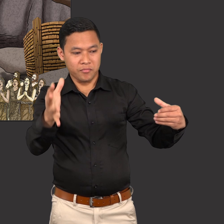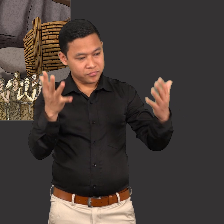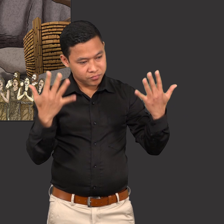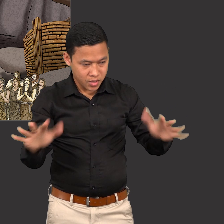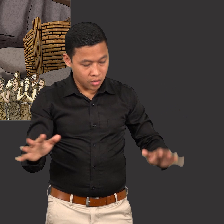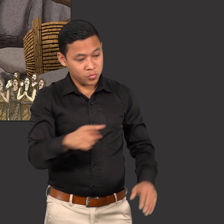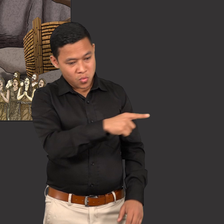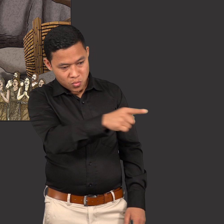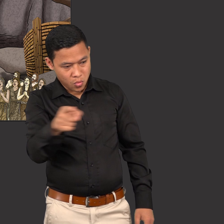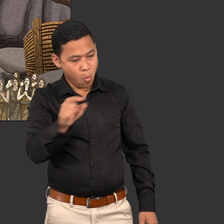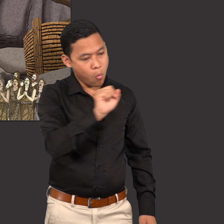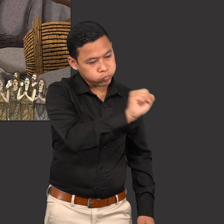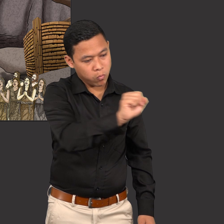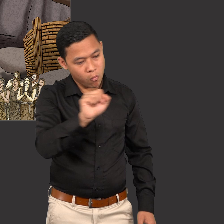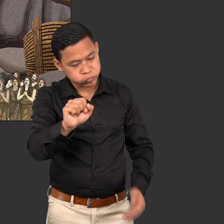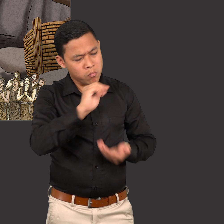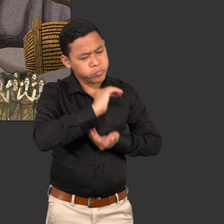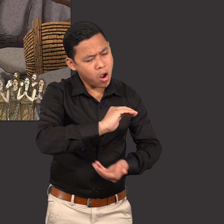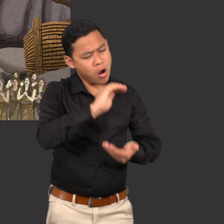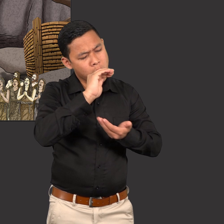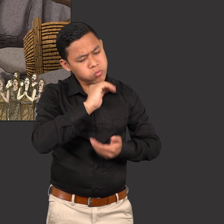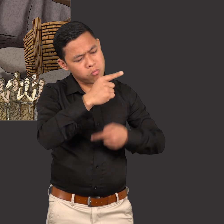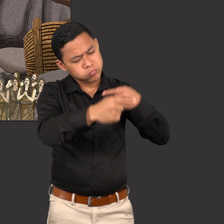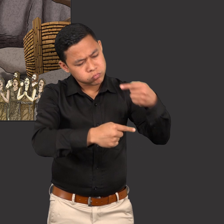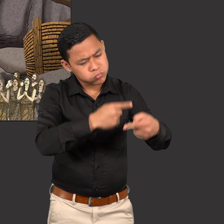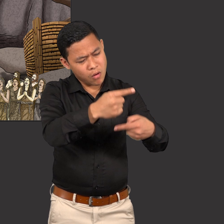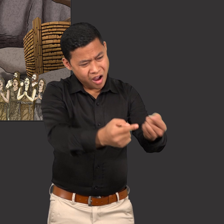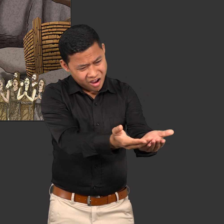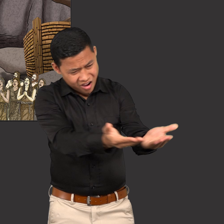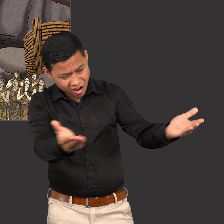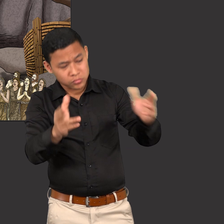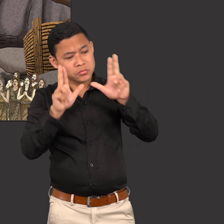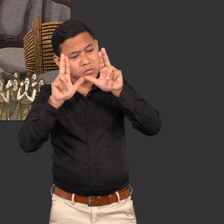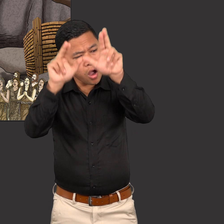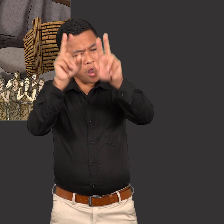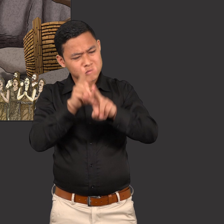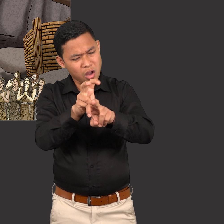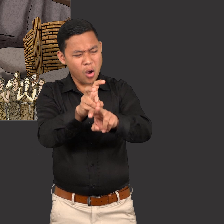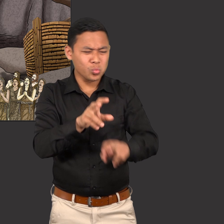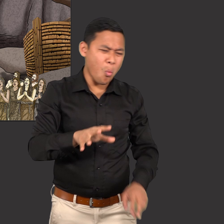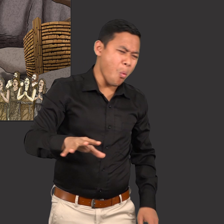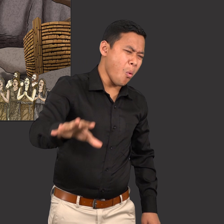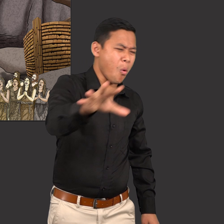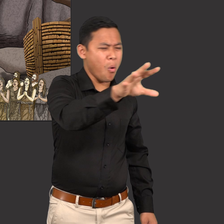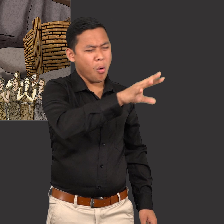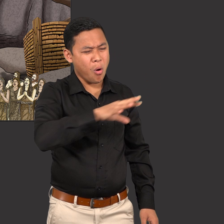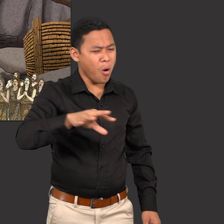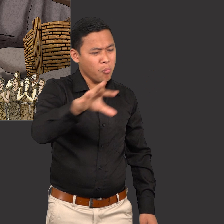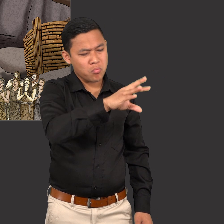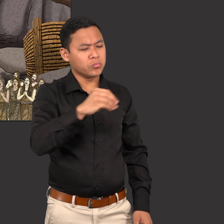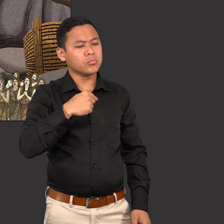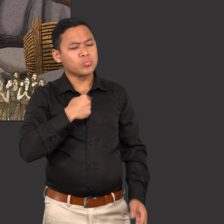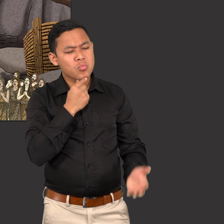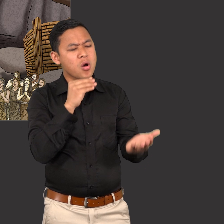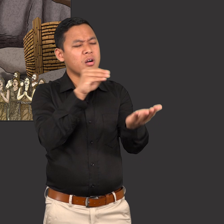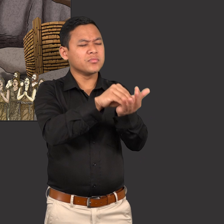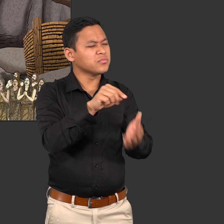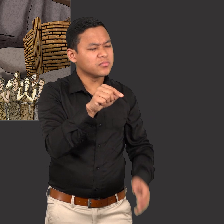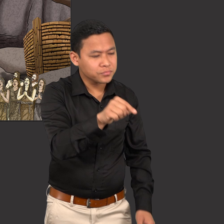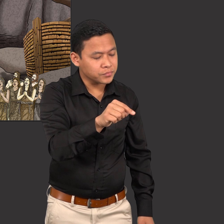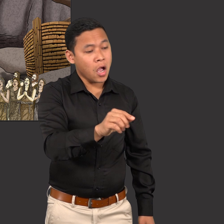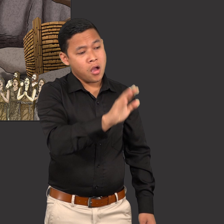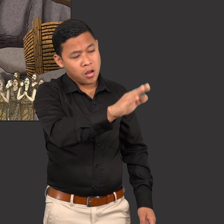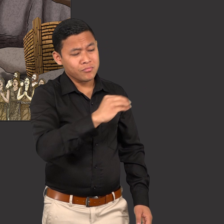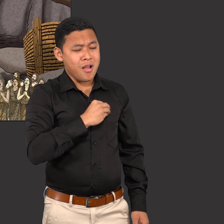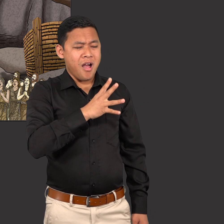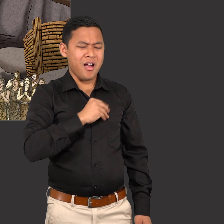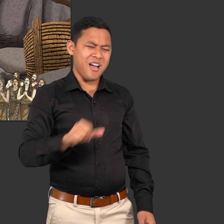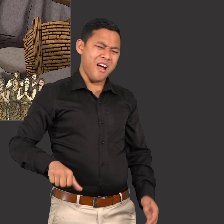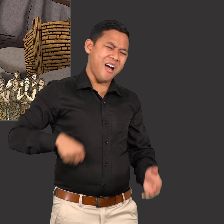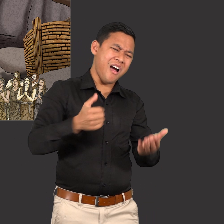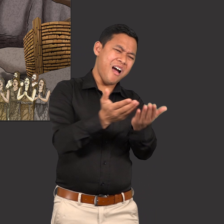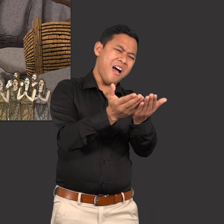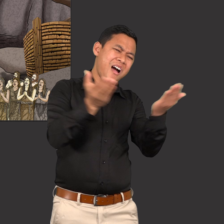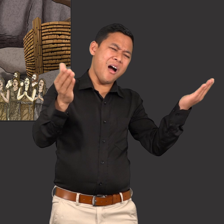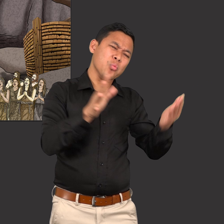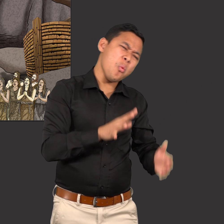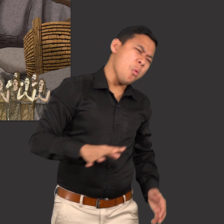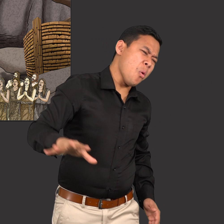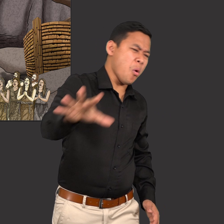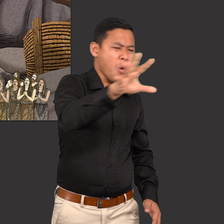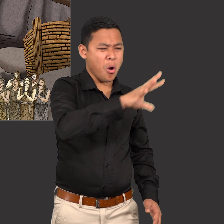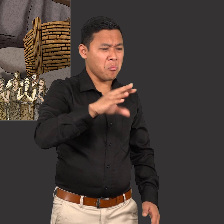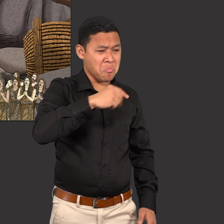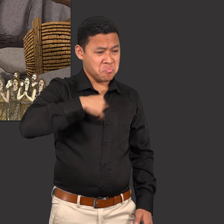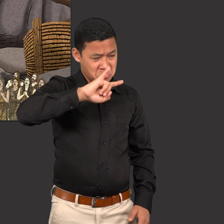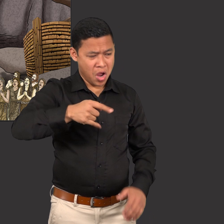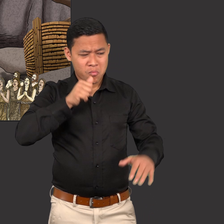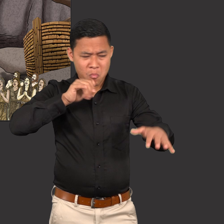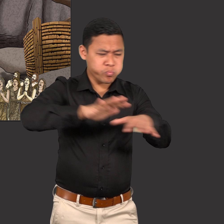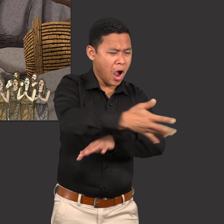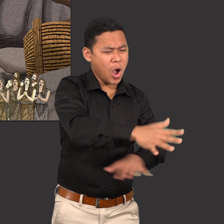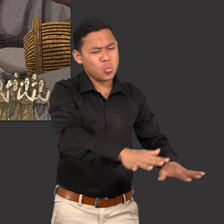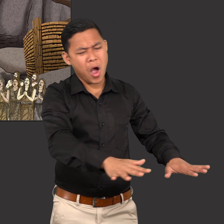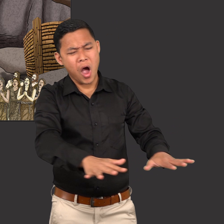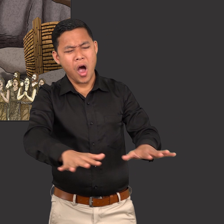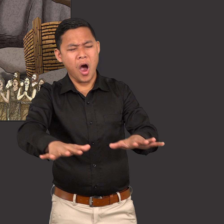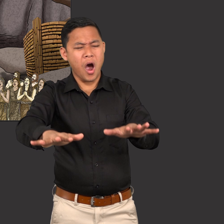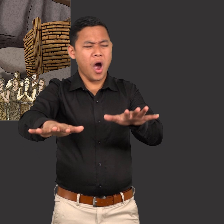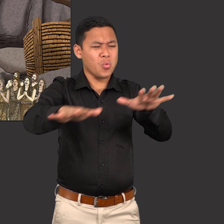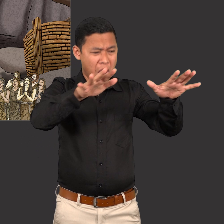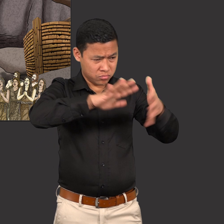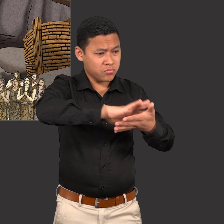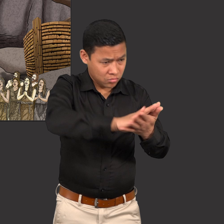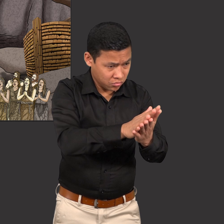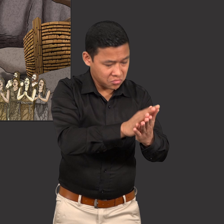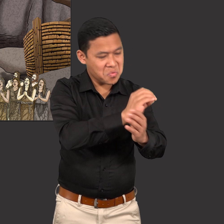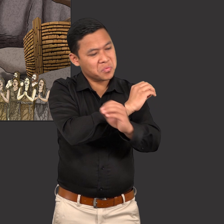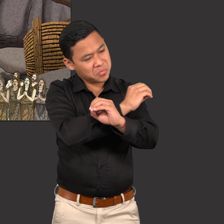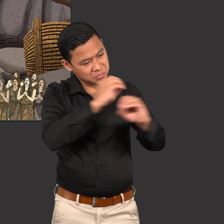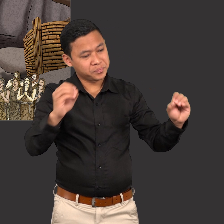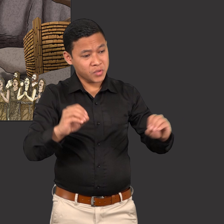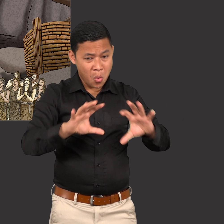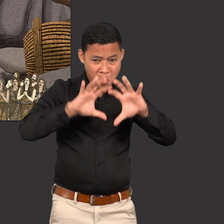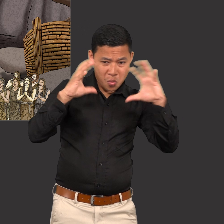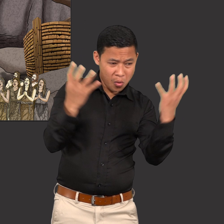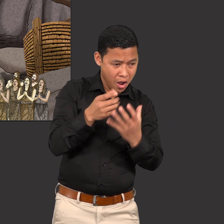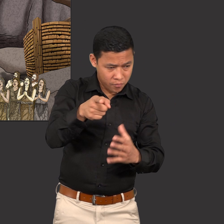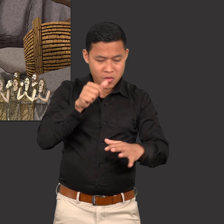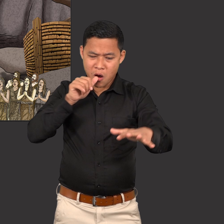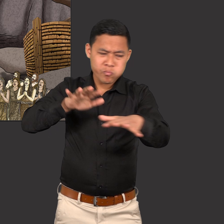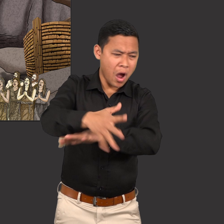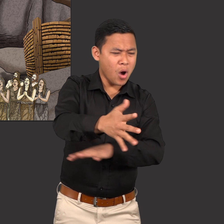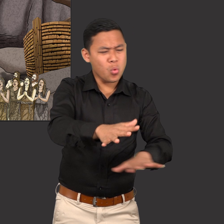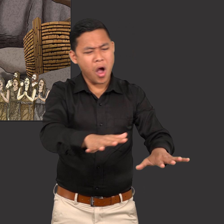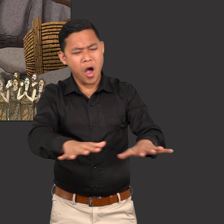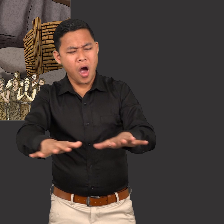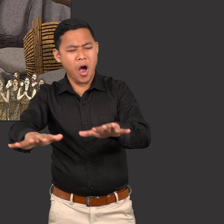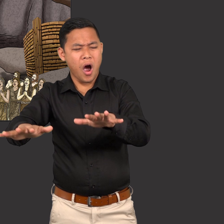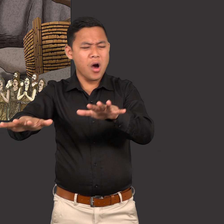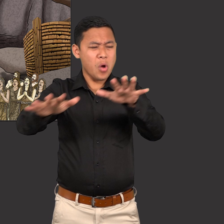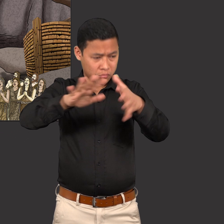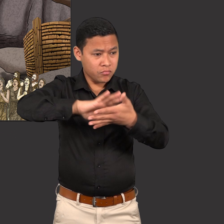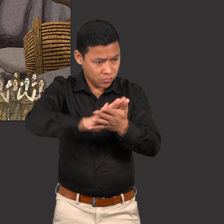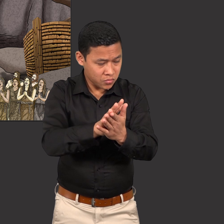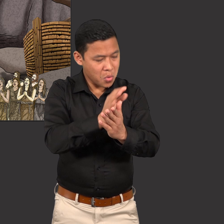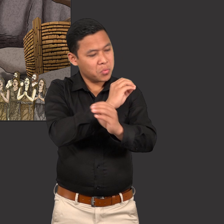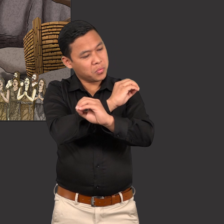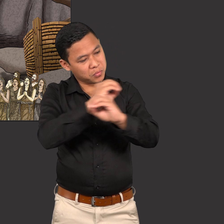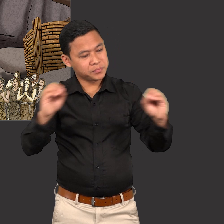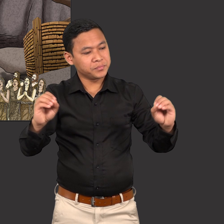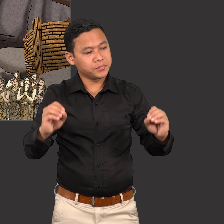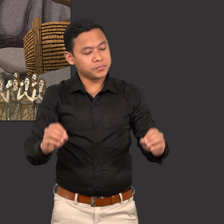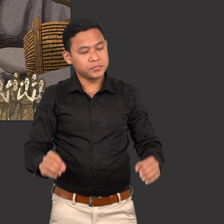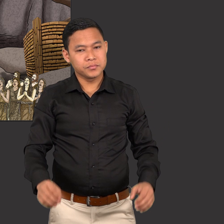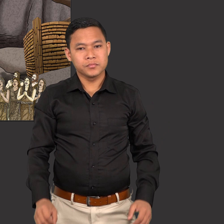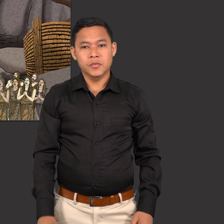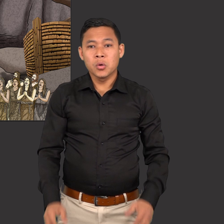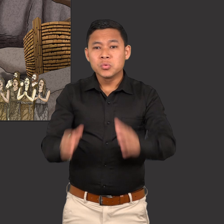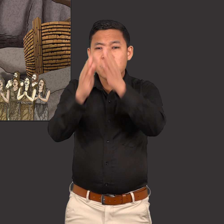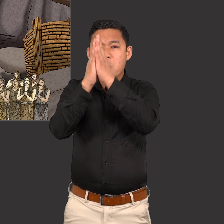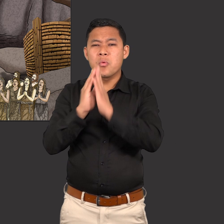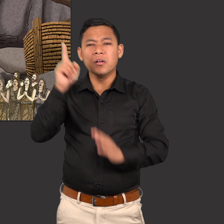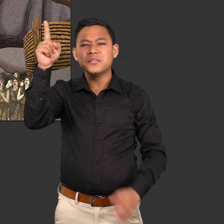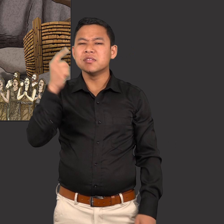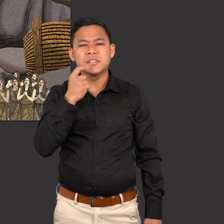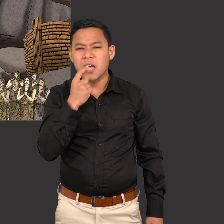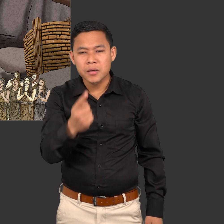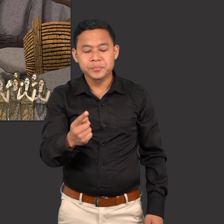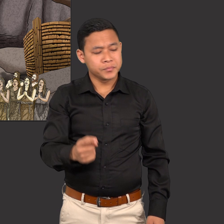And I establish My covenant with you: Never again will all life be cut off by the waters of a flood; never again will there be a flood to destroy the earth.”